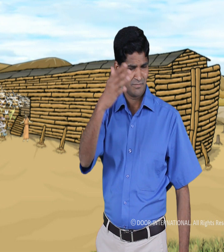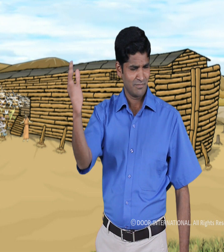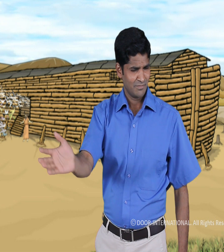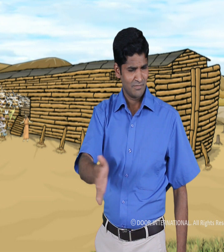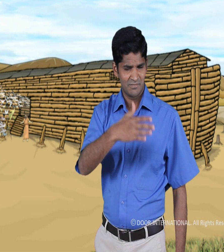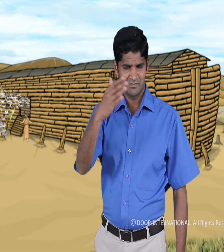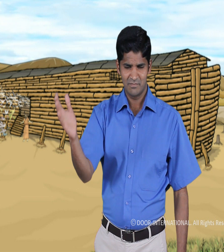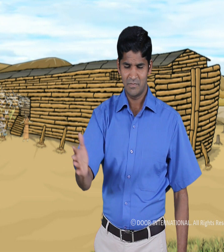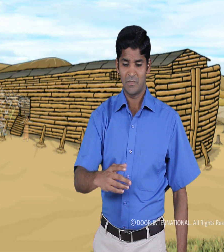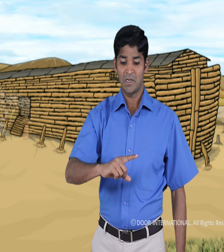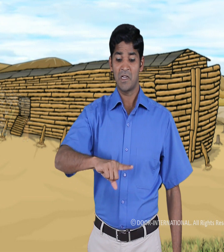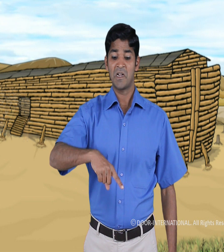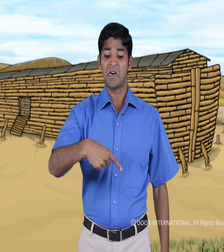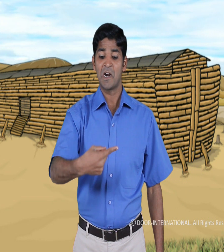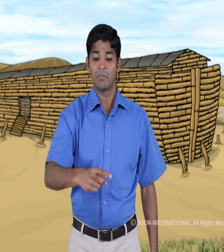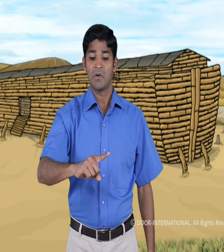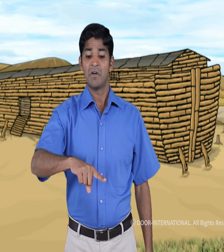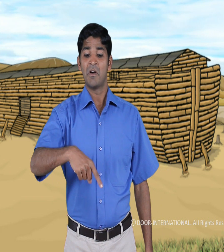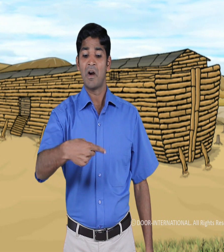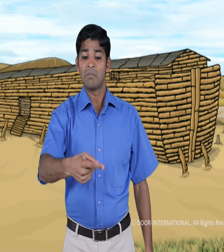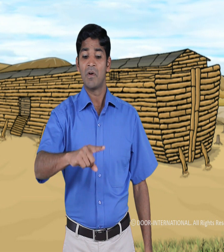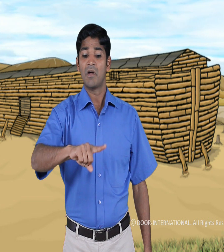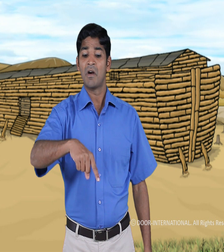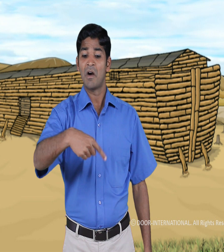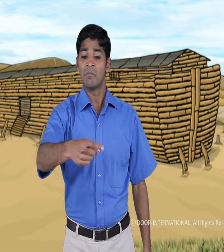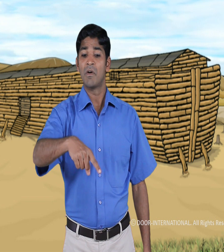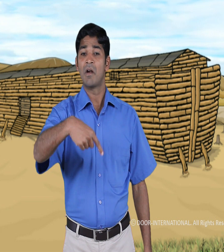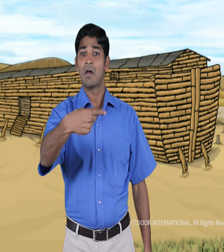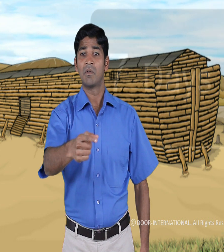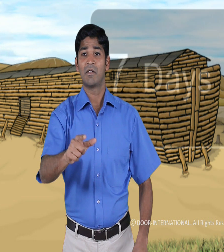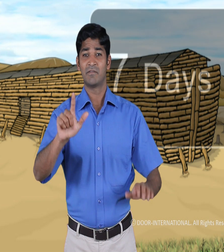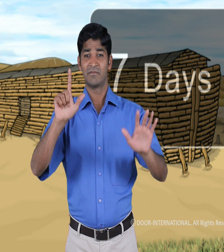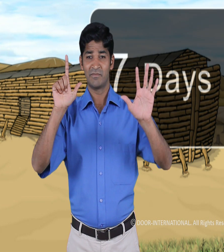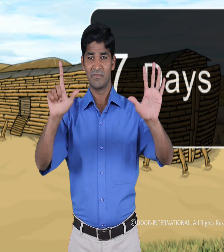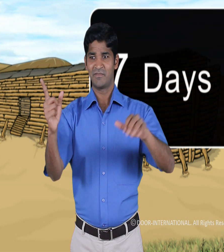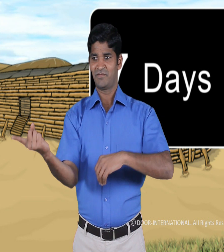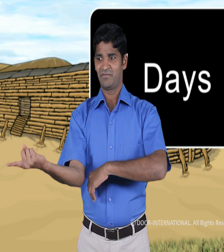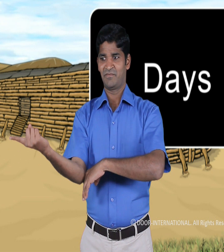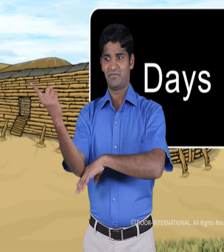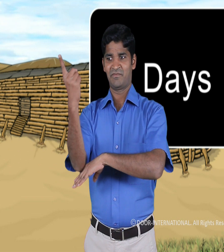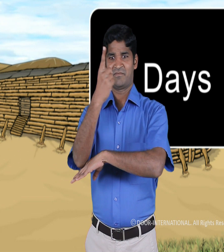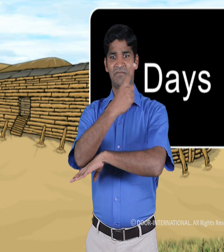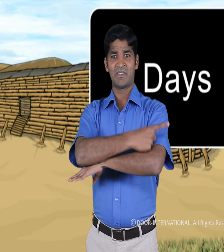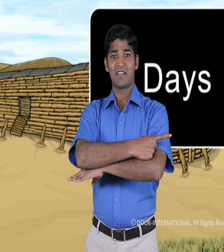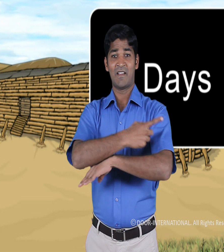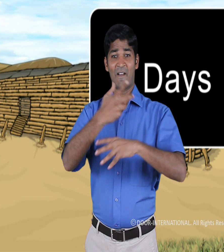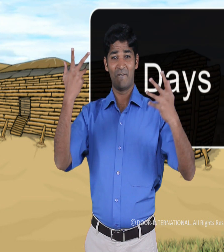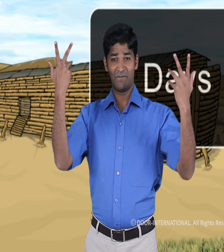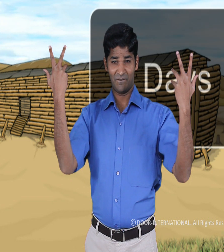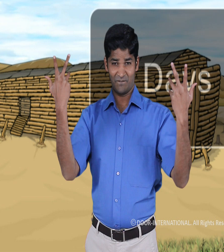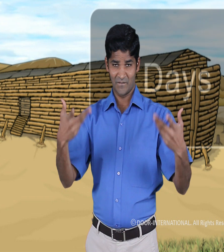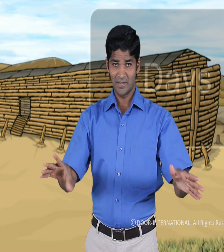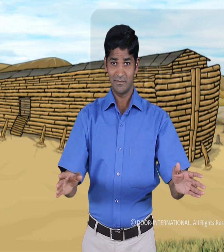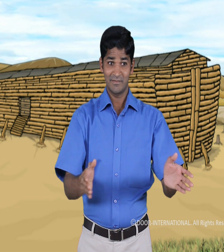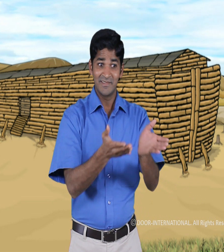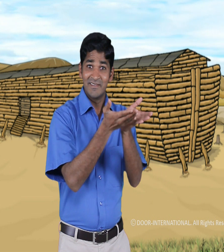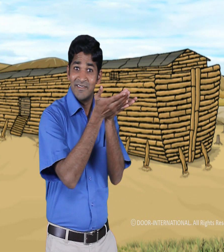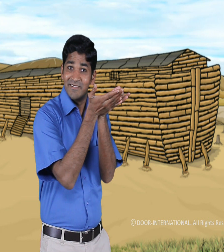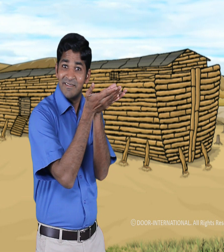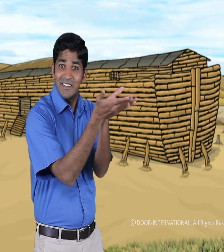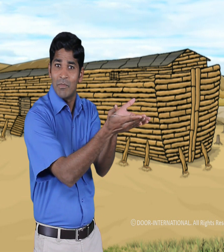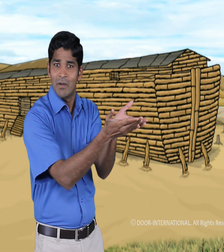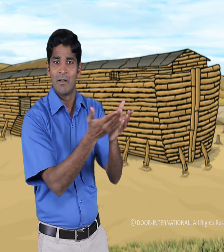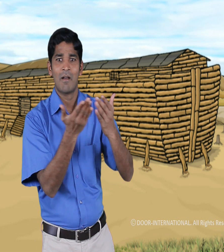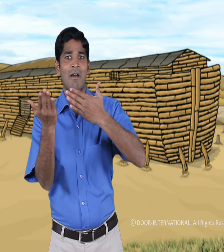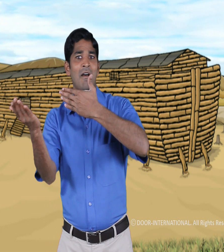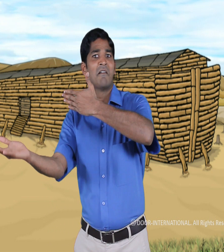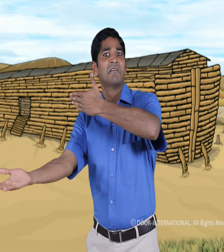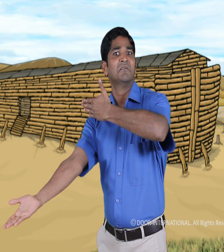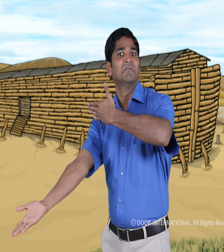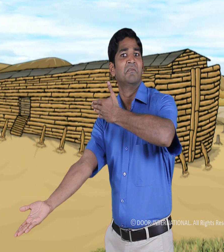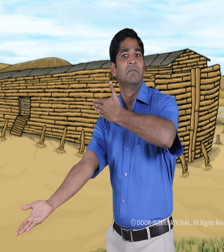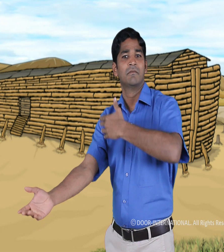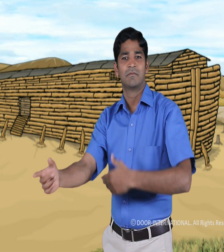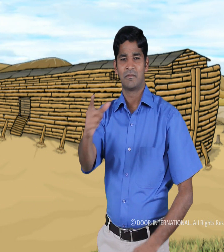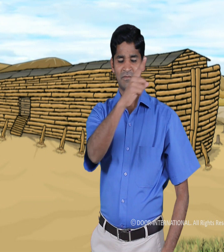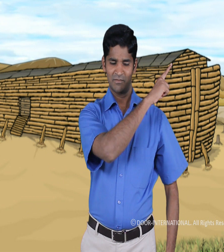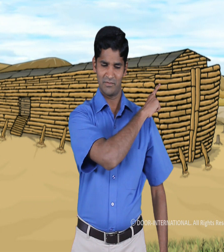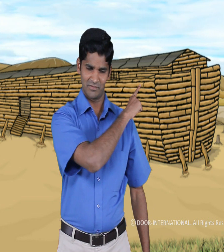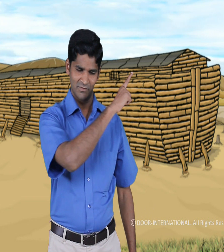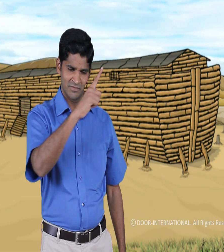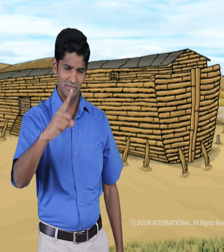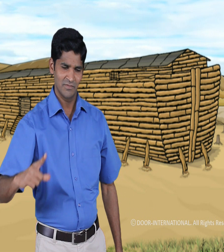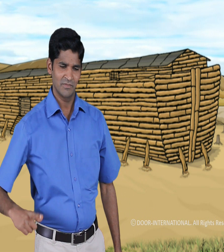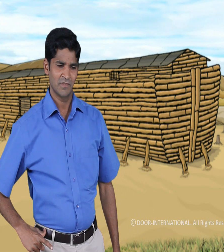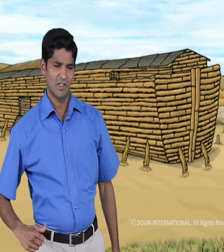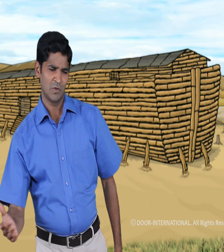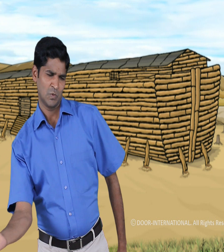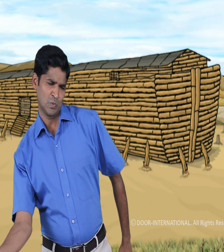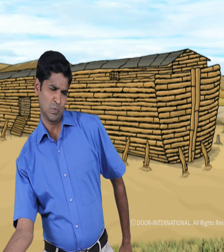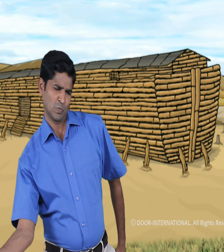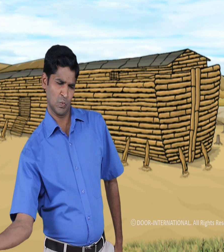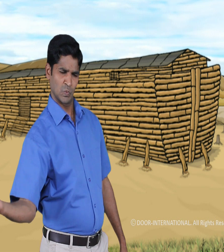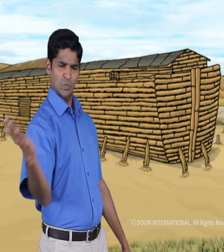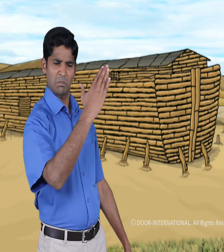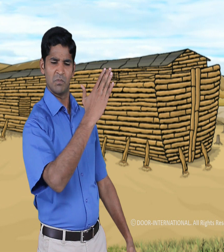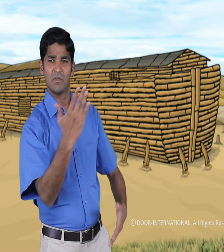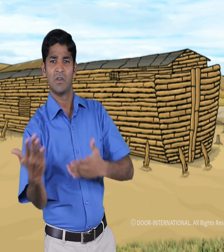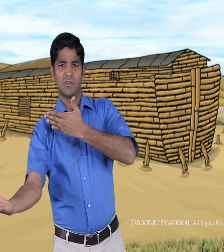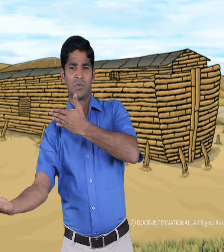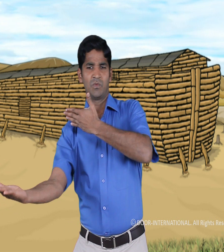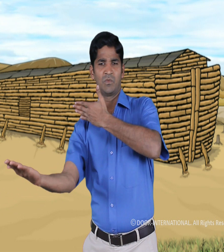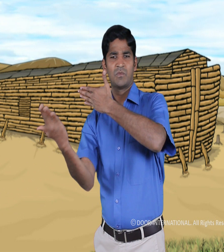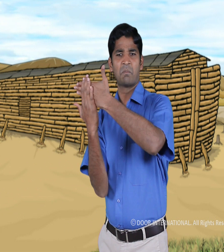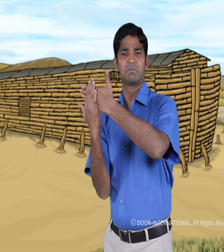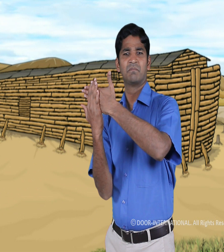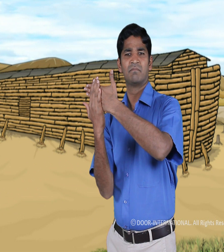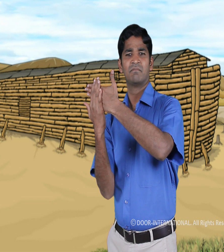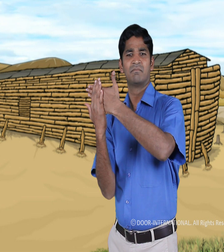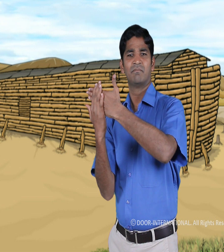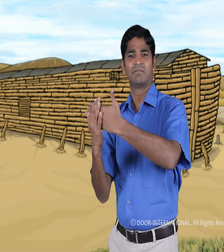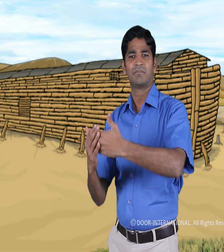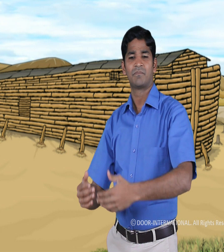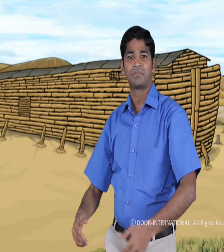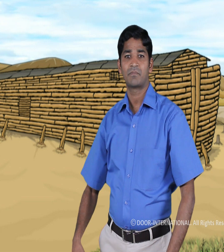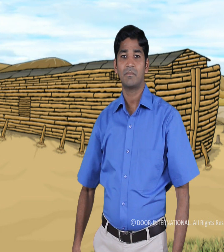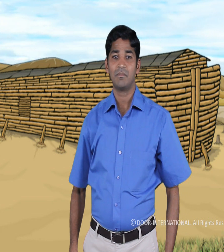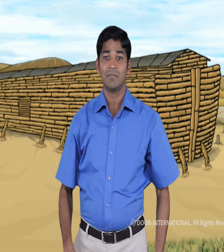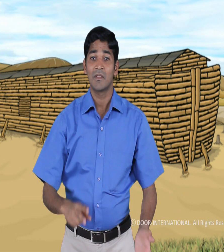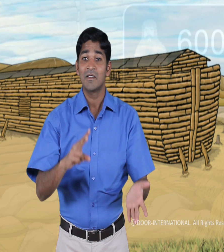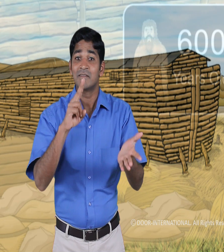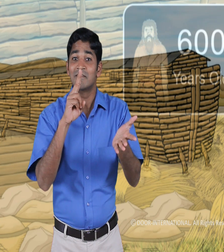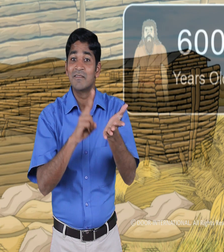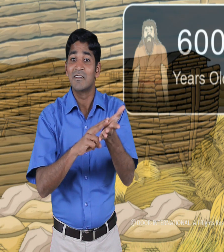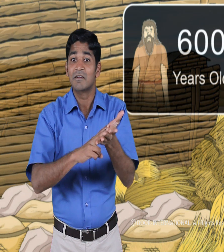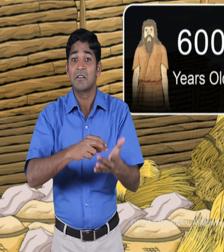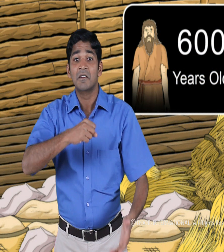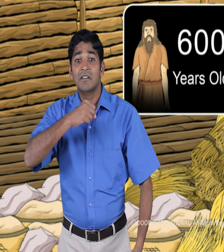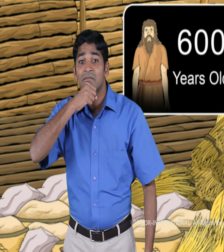And after seven days the floodwaters came upon the earth.